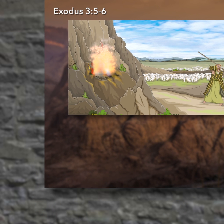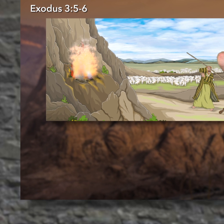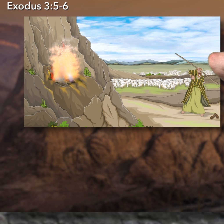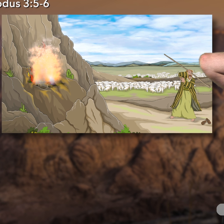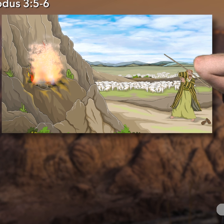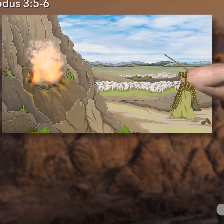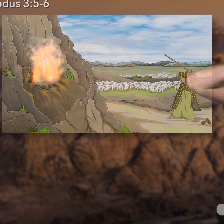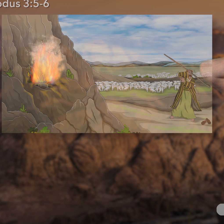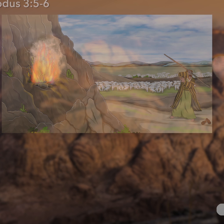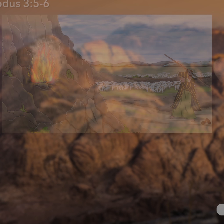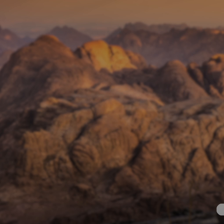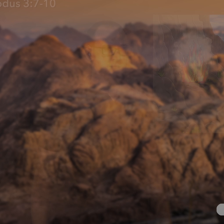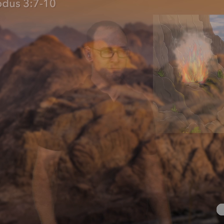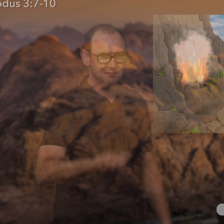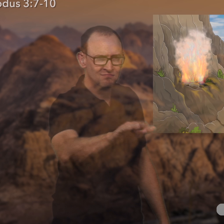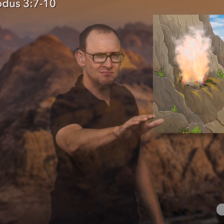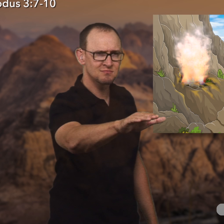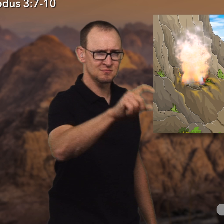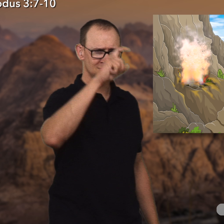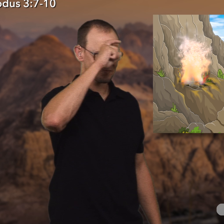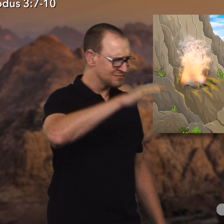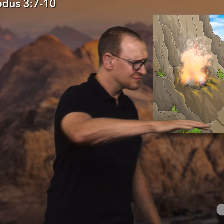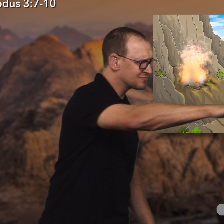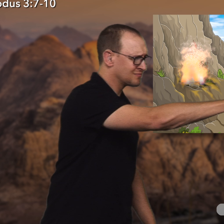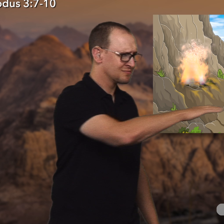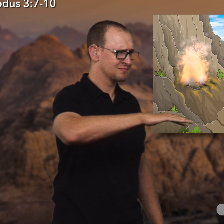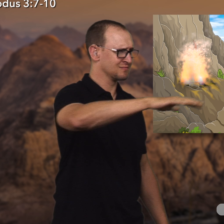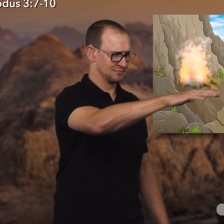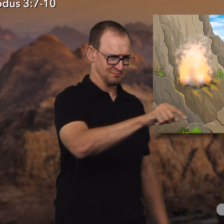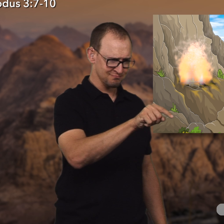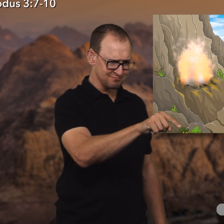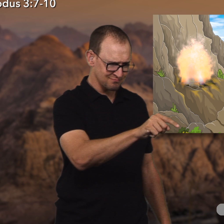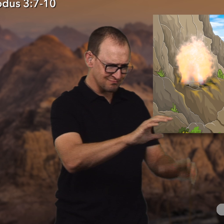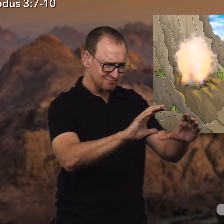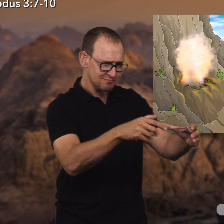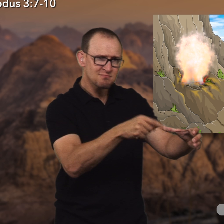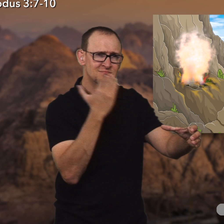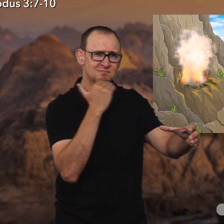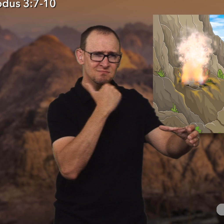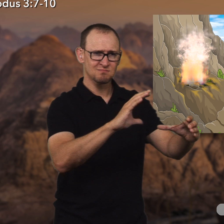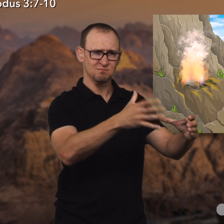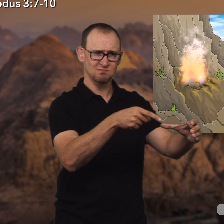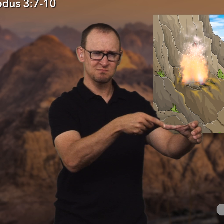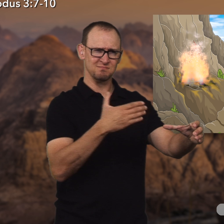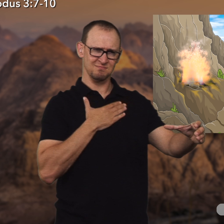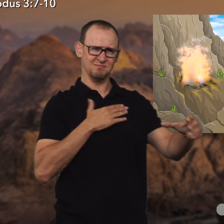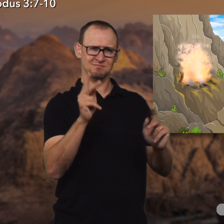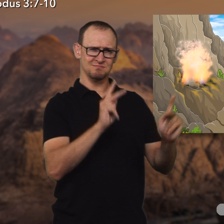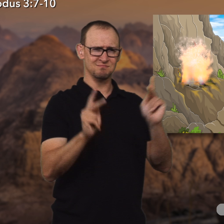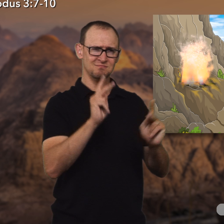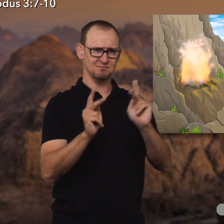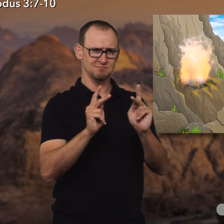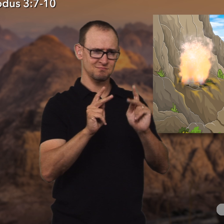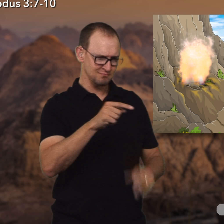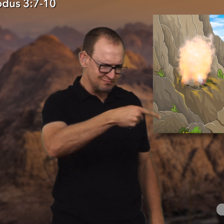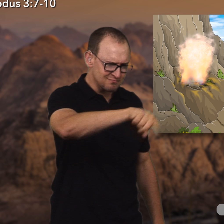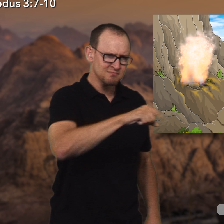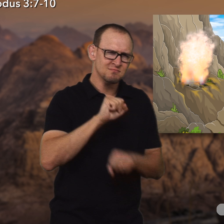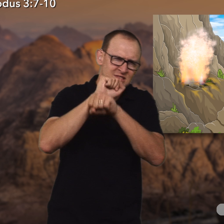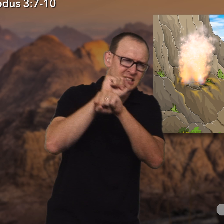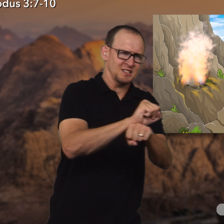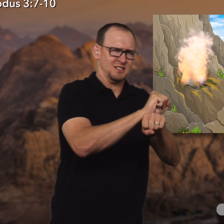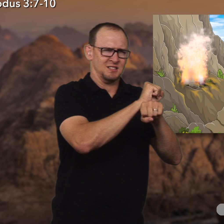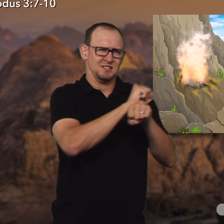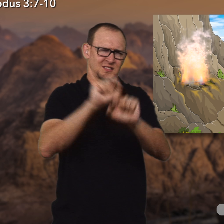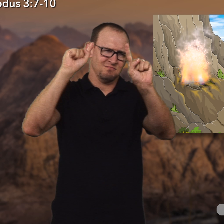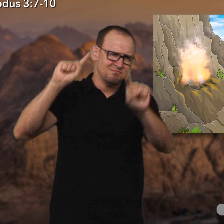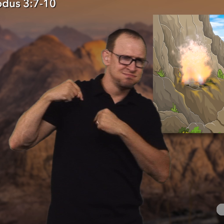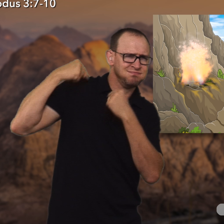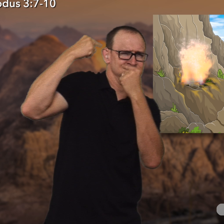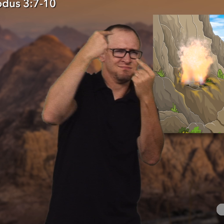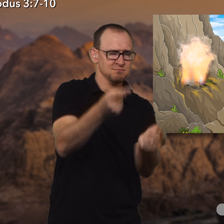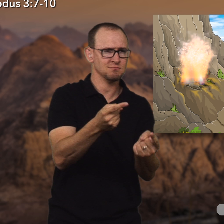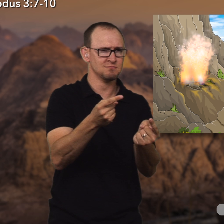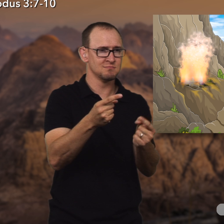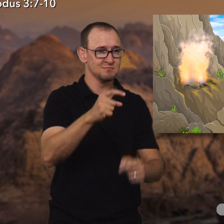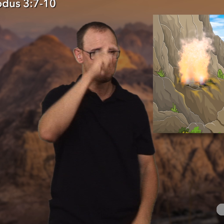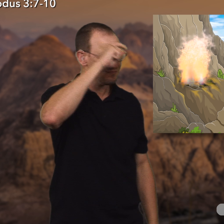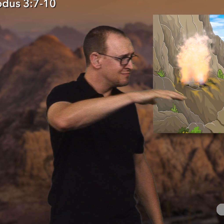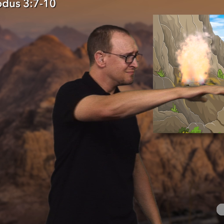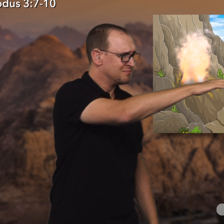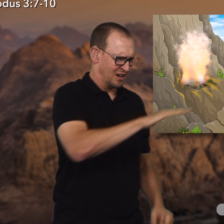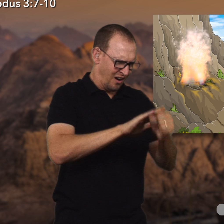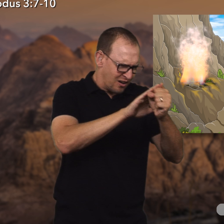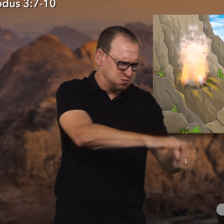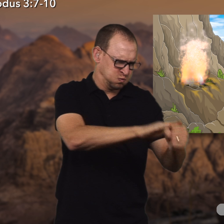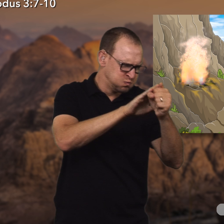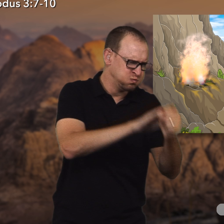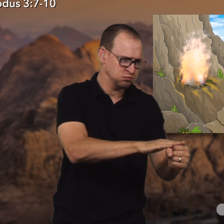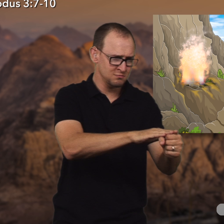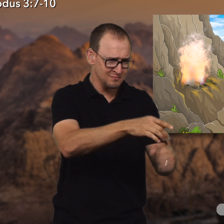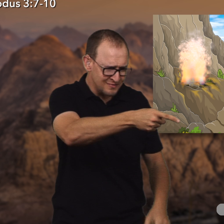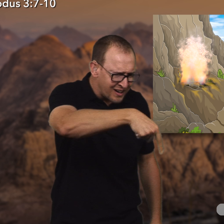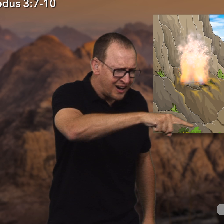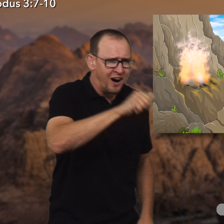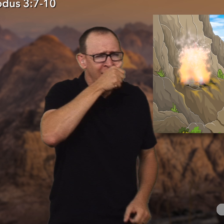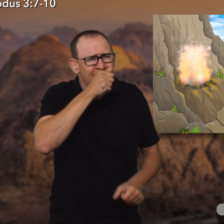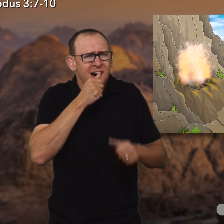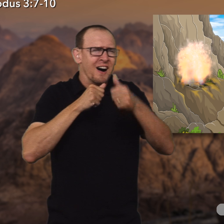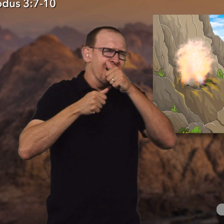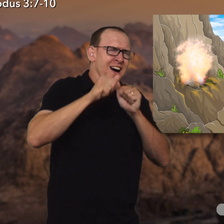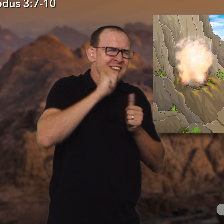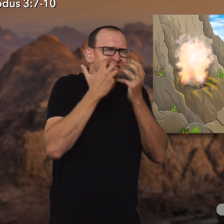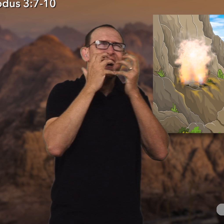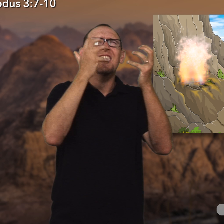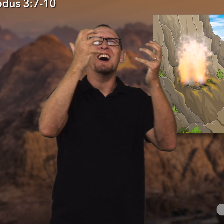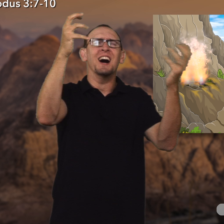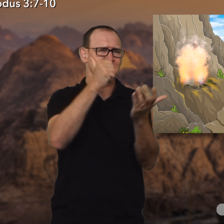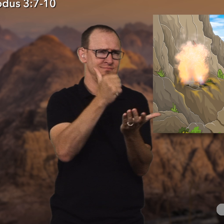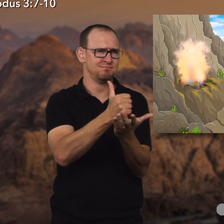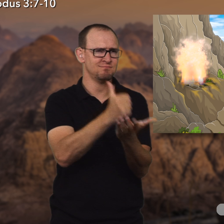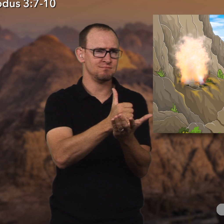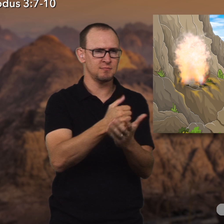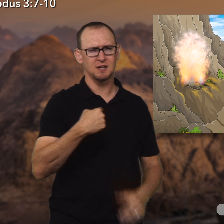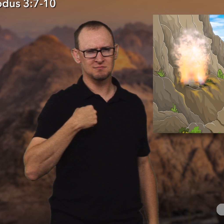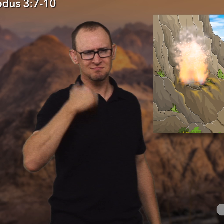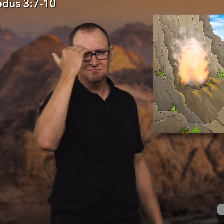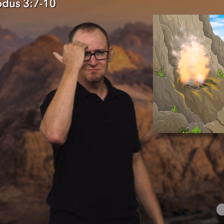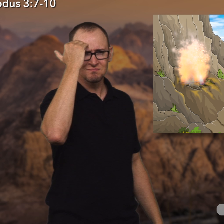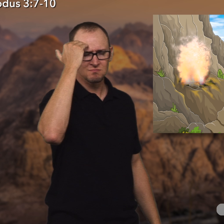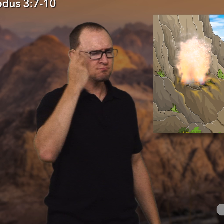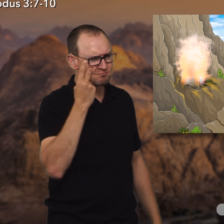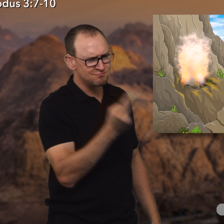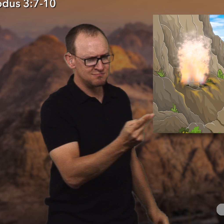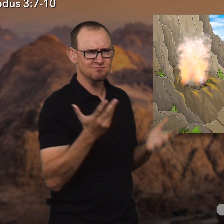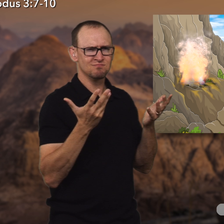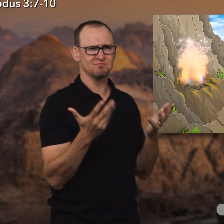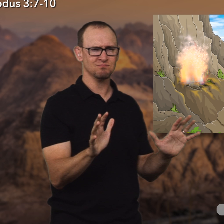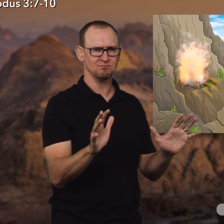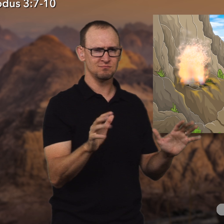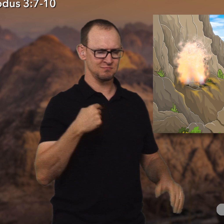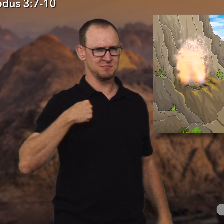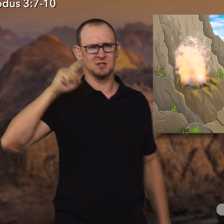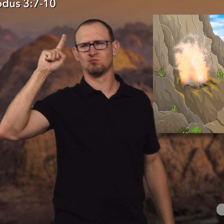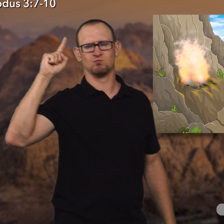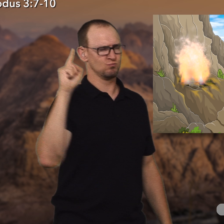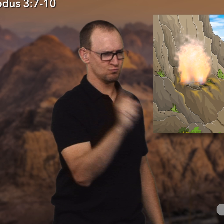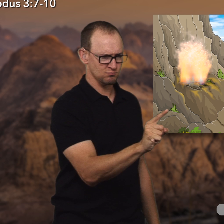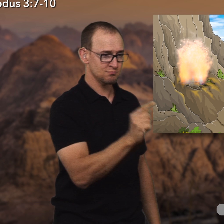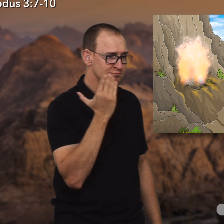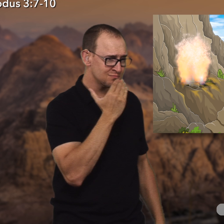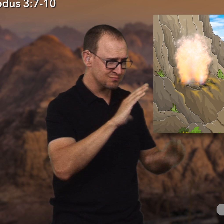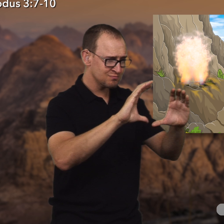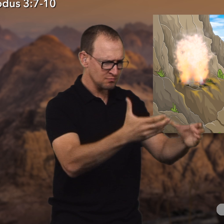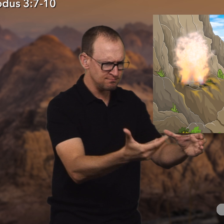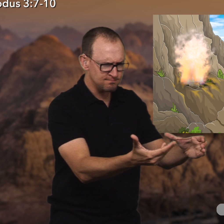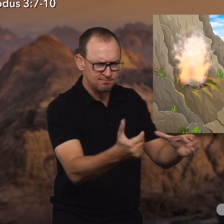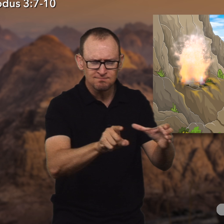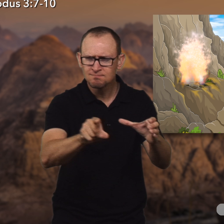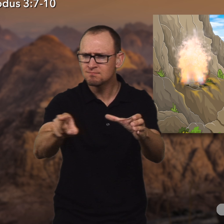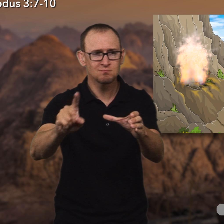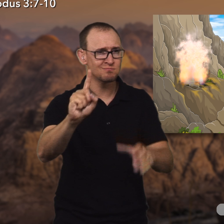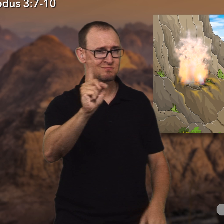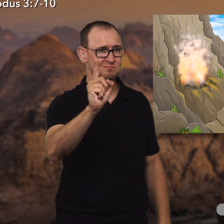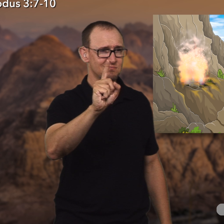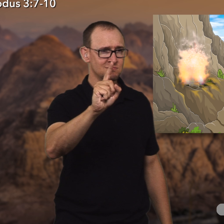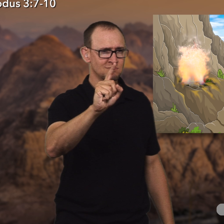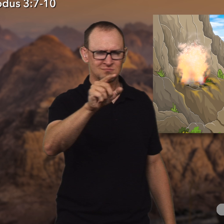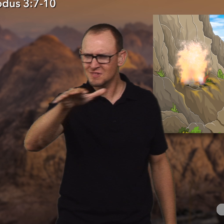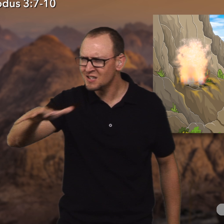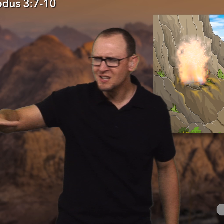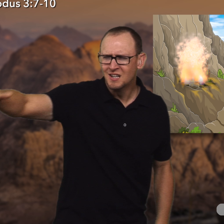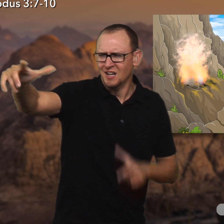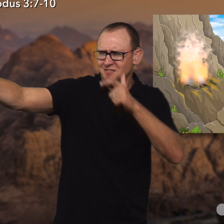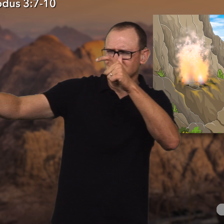The LORD said, “I have indeed seen the affliction of My people in Egypt. I have heard them crying out because of their oppressors, and I am aware of their sufferings.